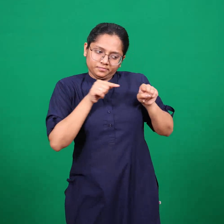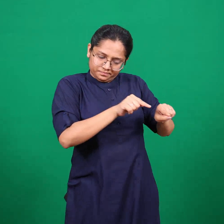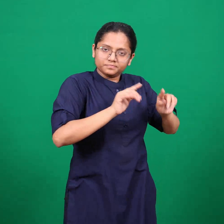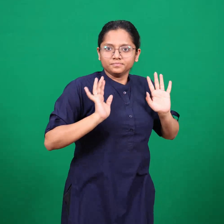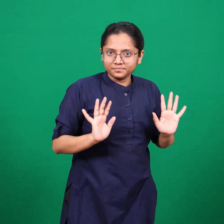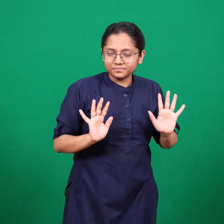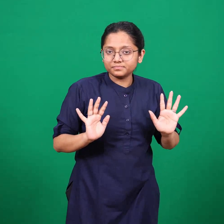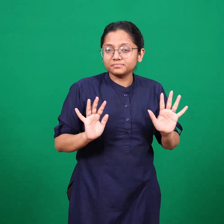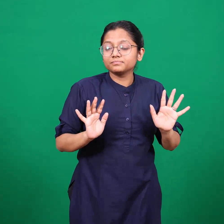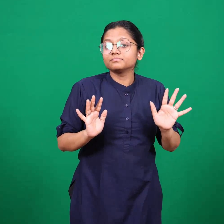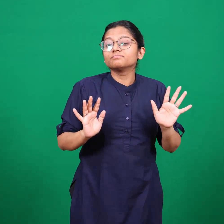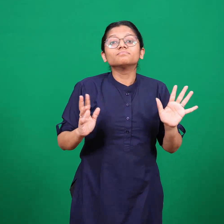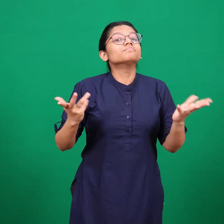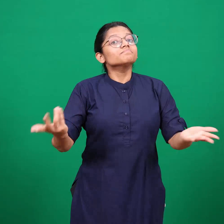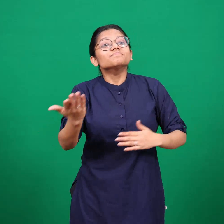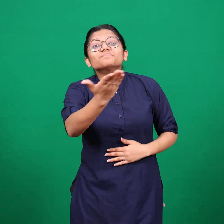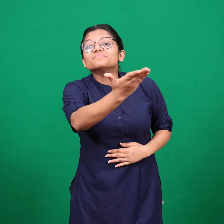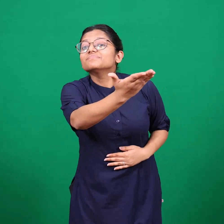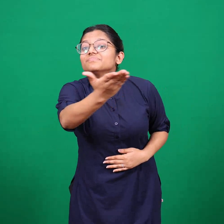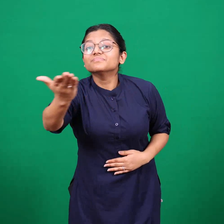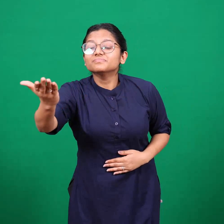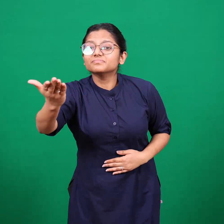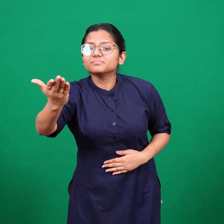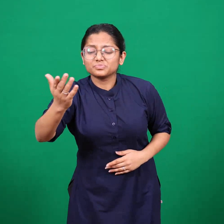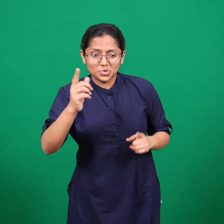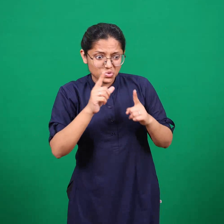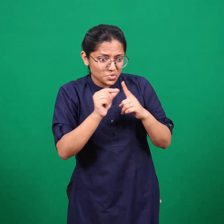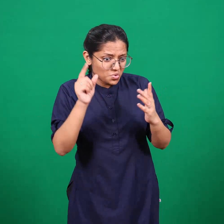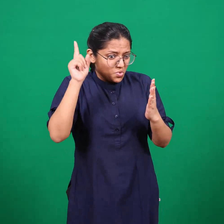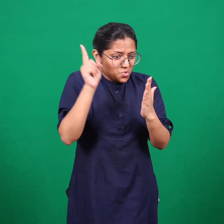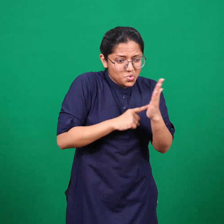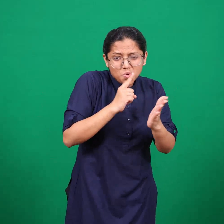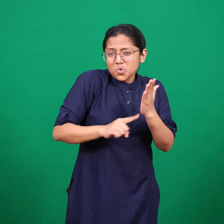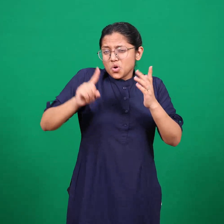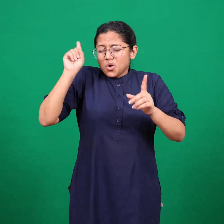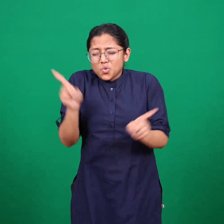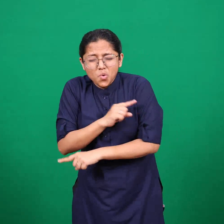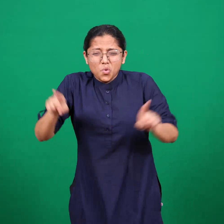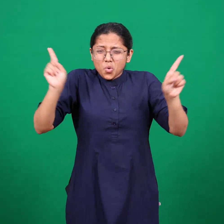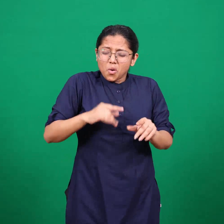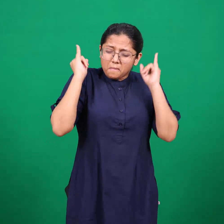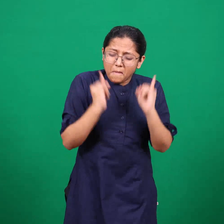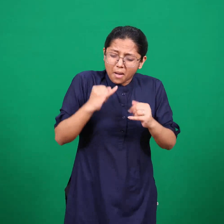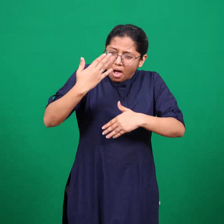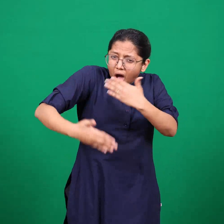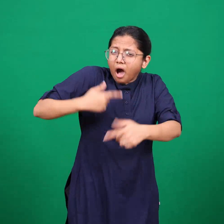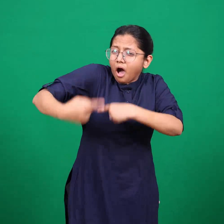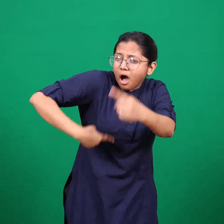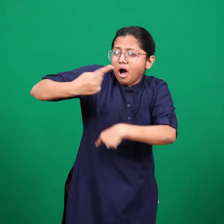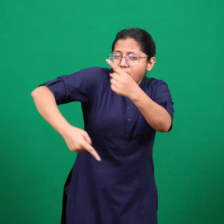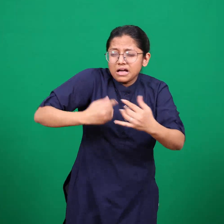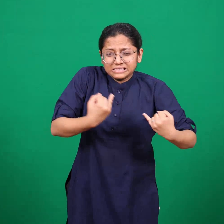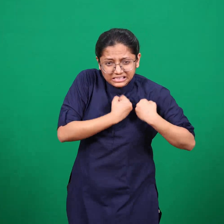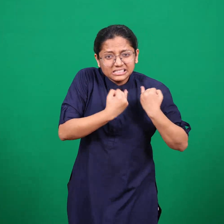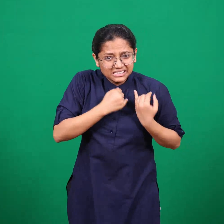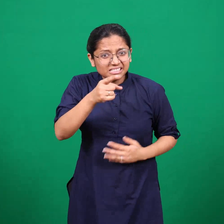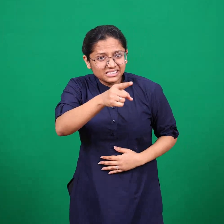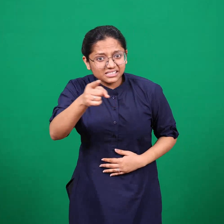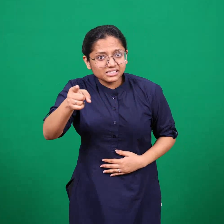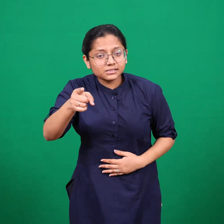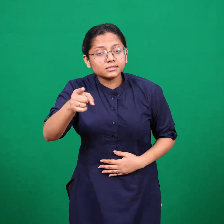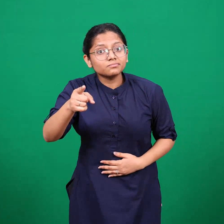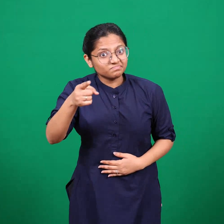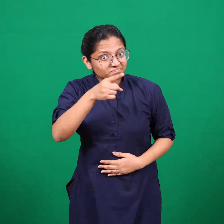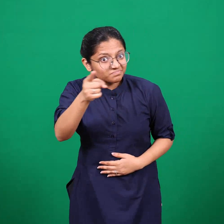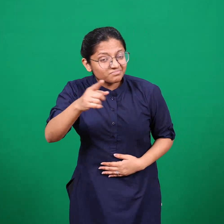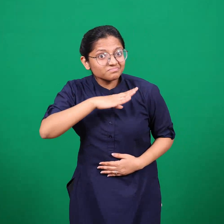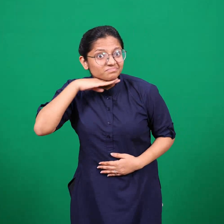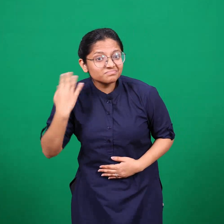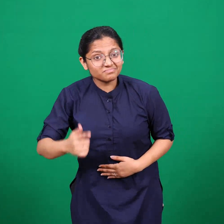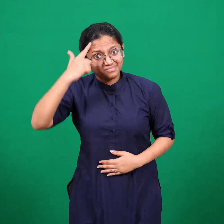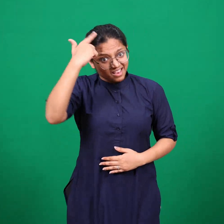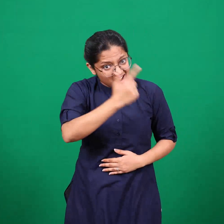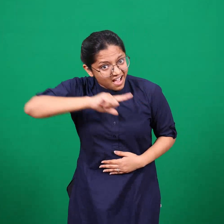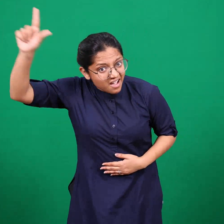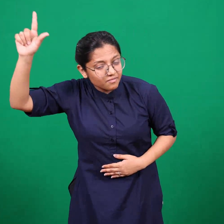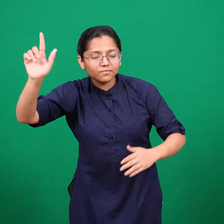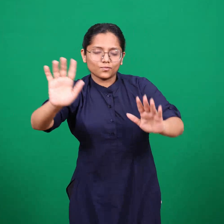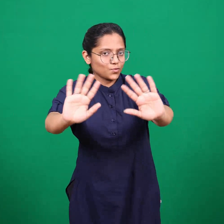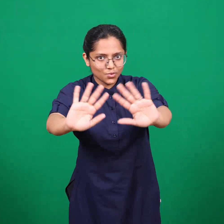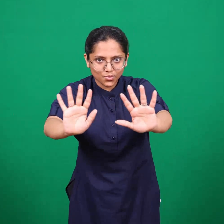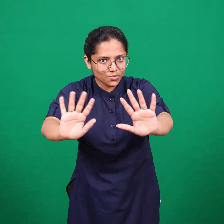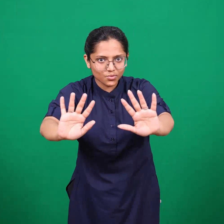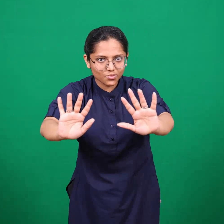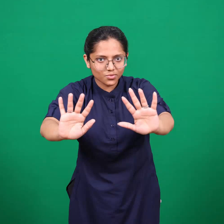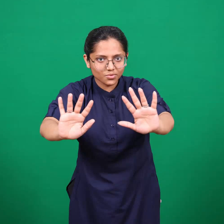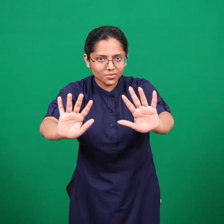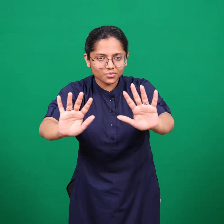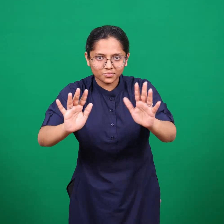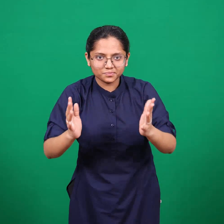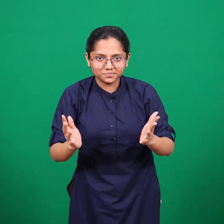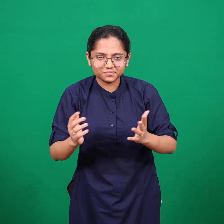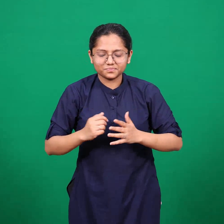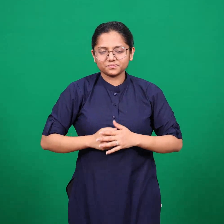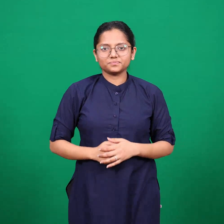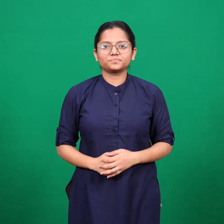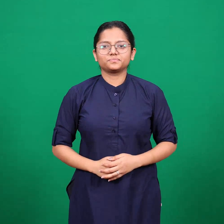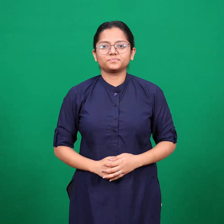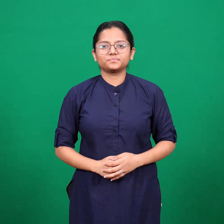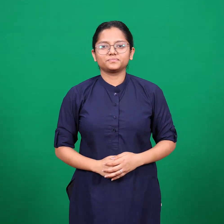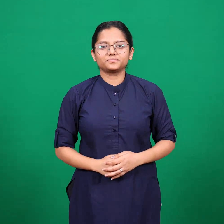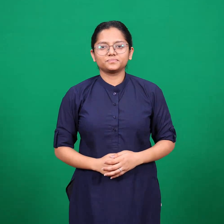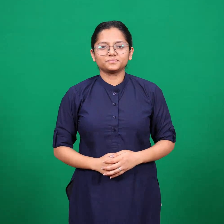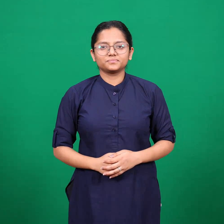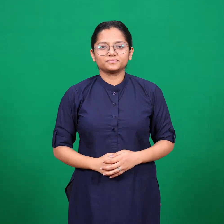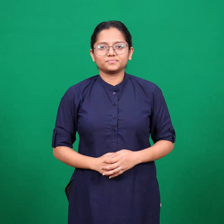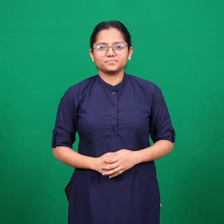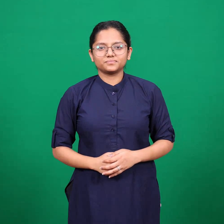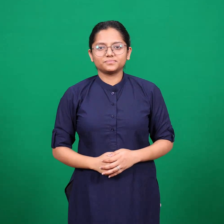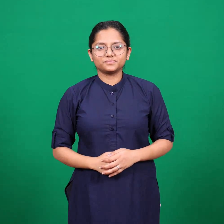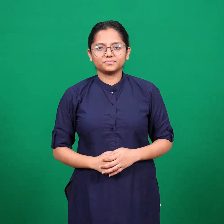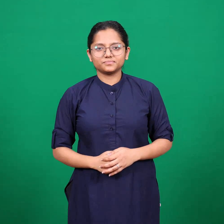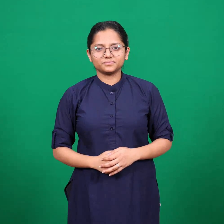All unrighteousness is sin, yet there is sin that does not lead to death.